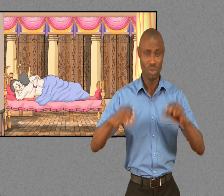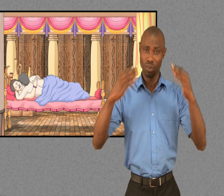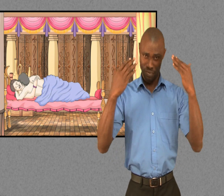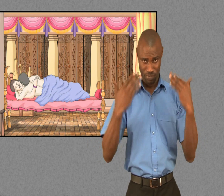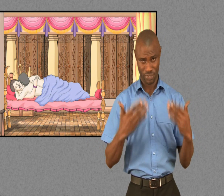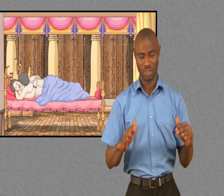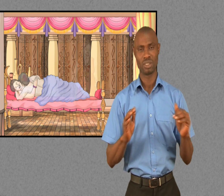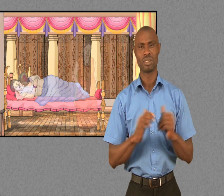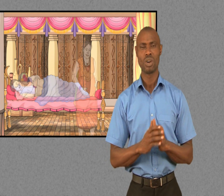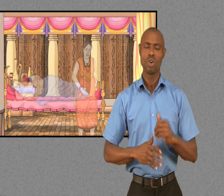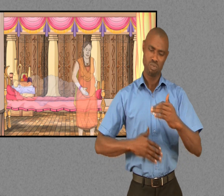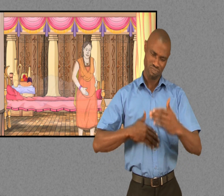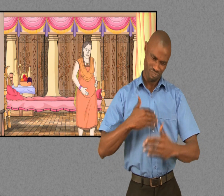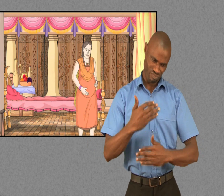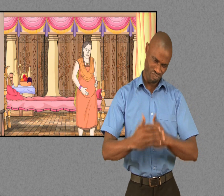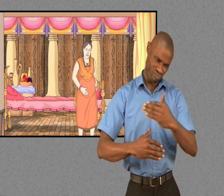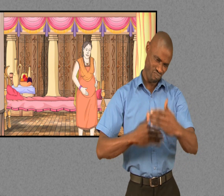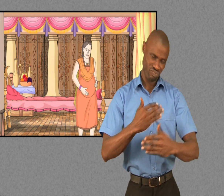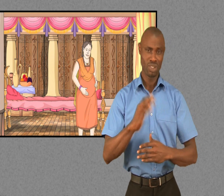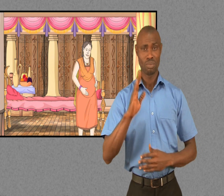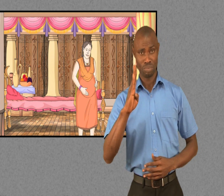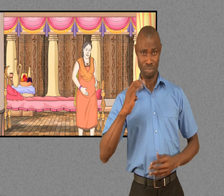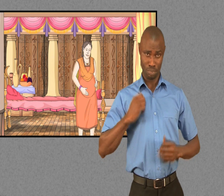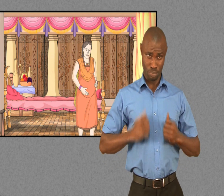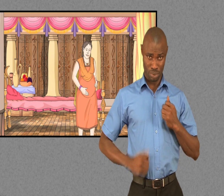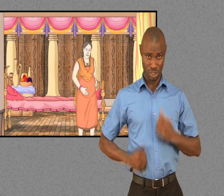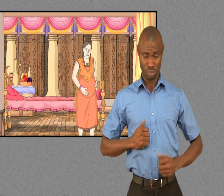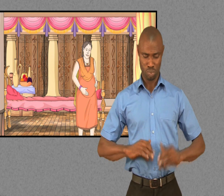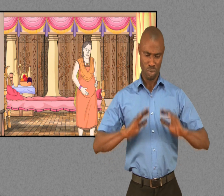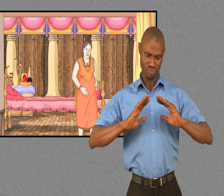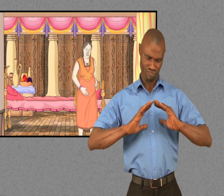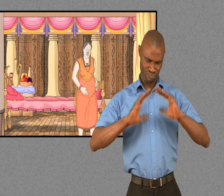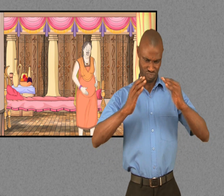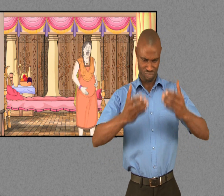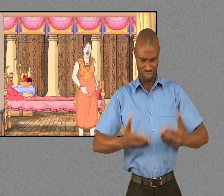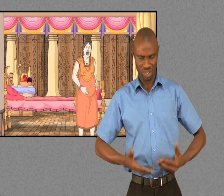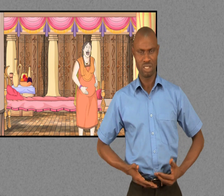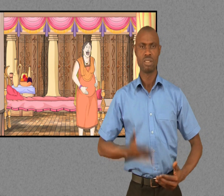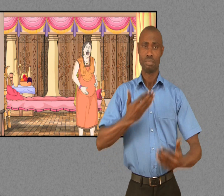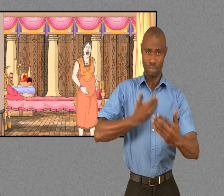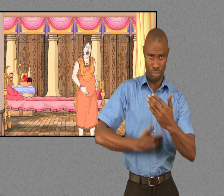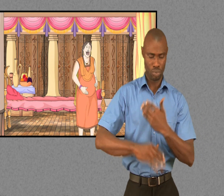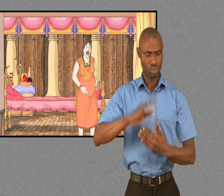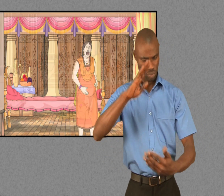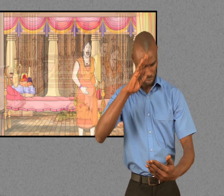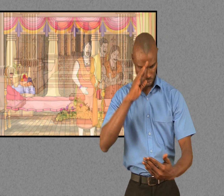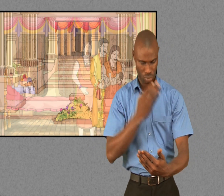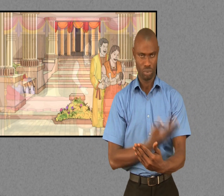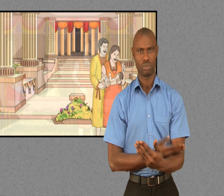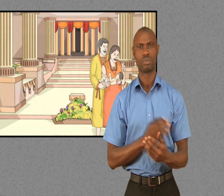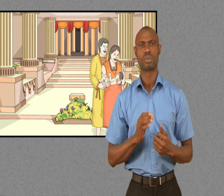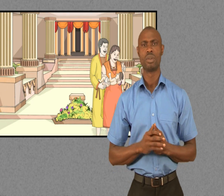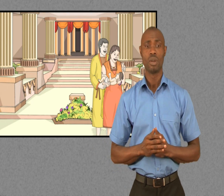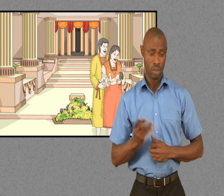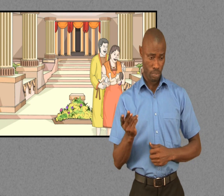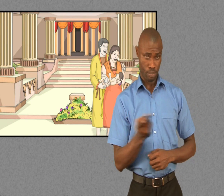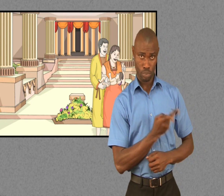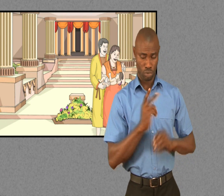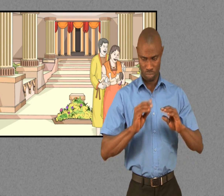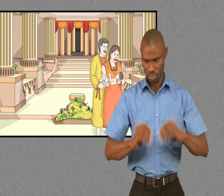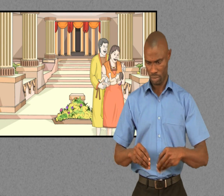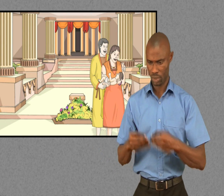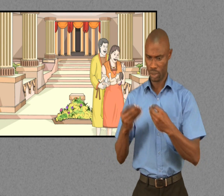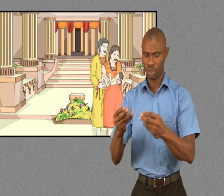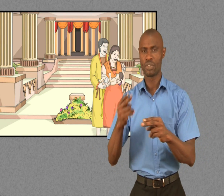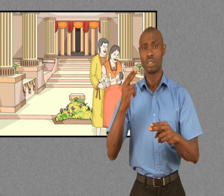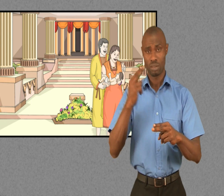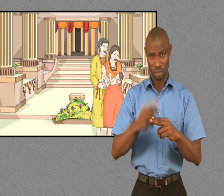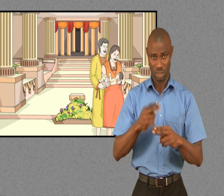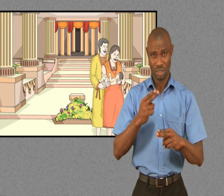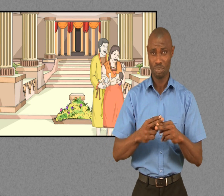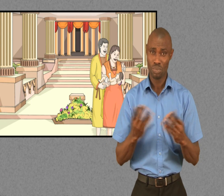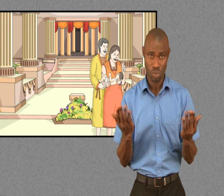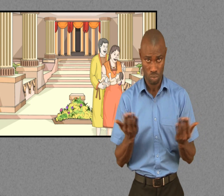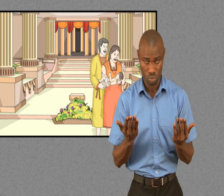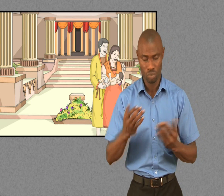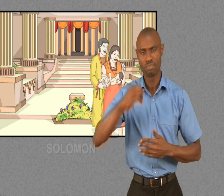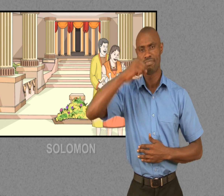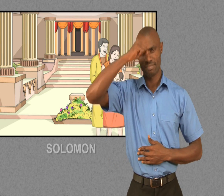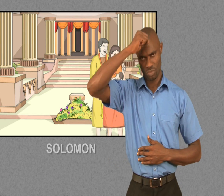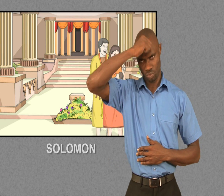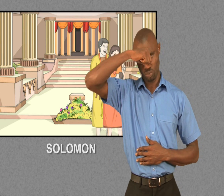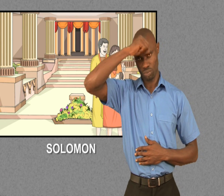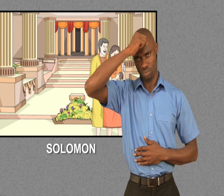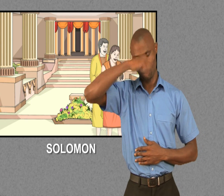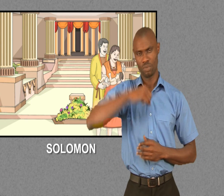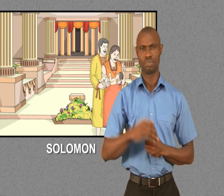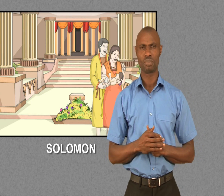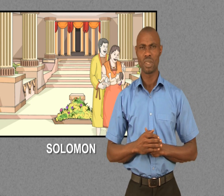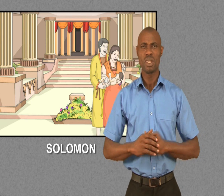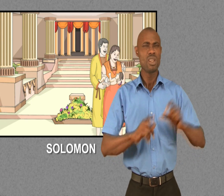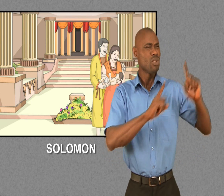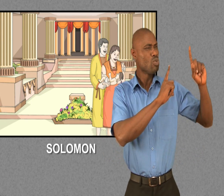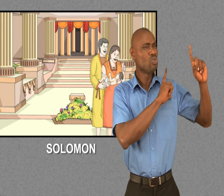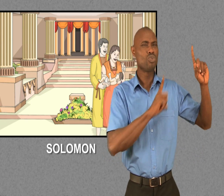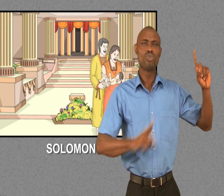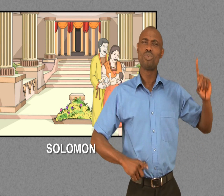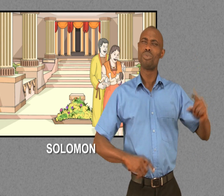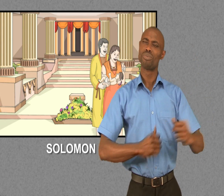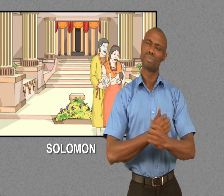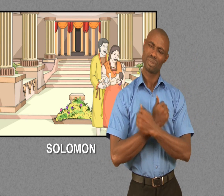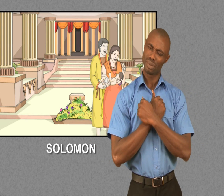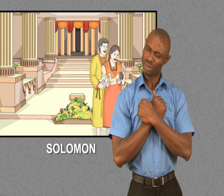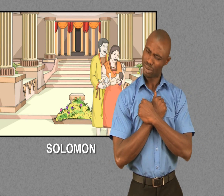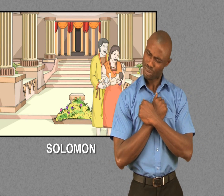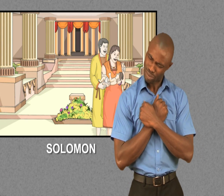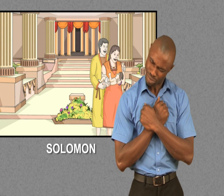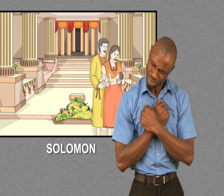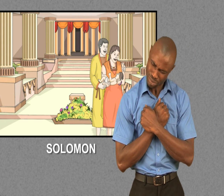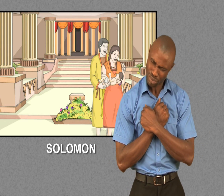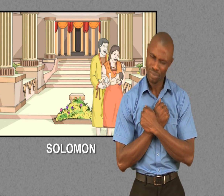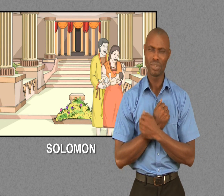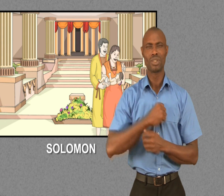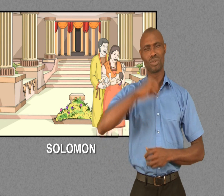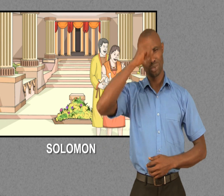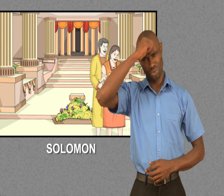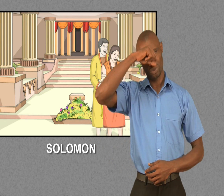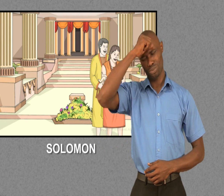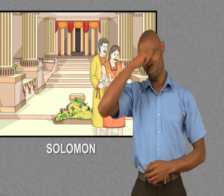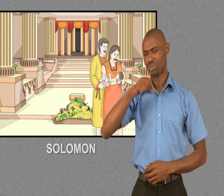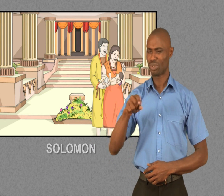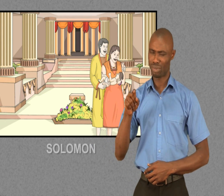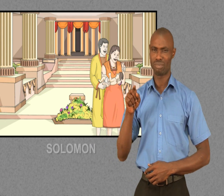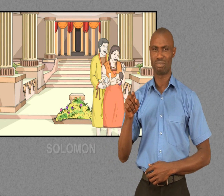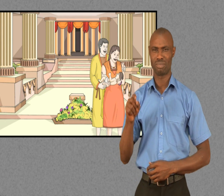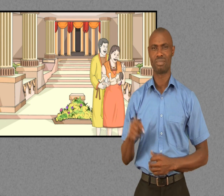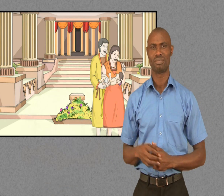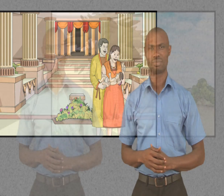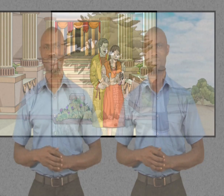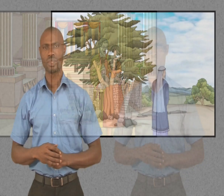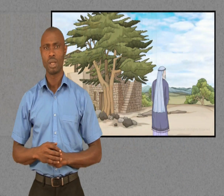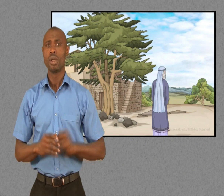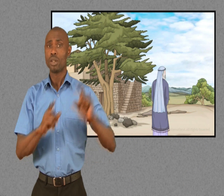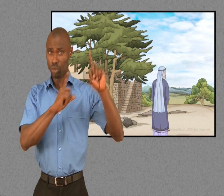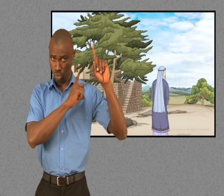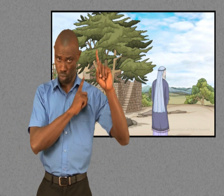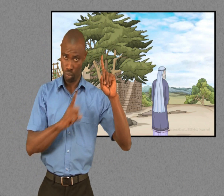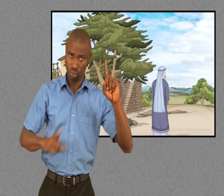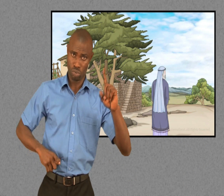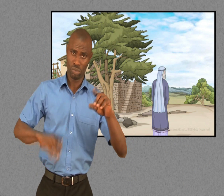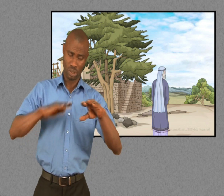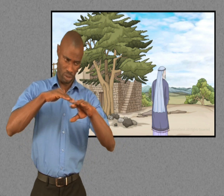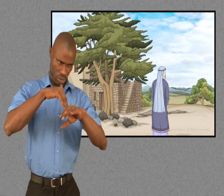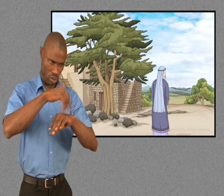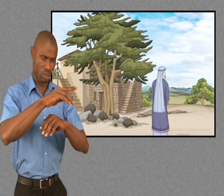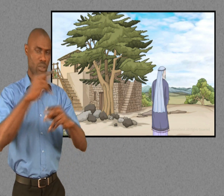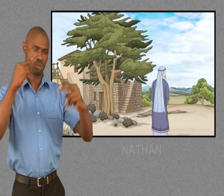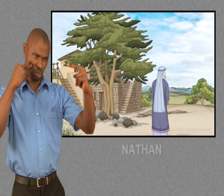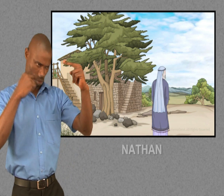So she gave birth to a son, and they named him Solomon.